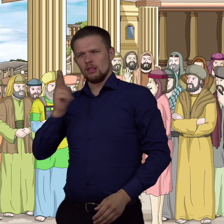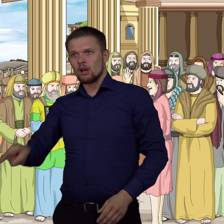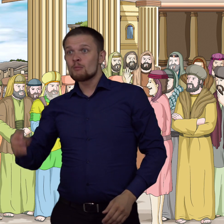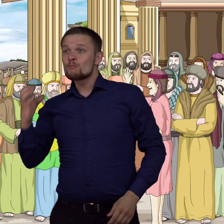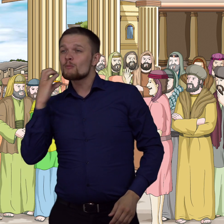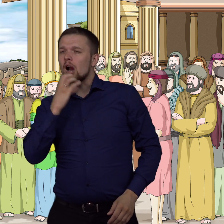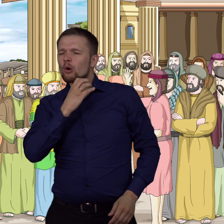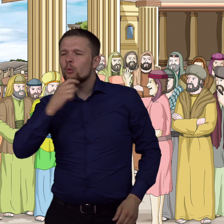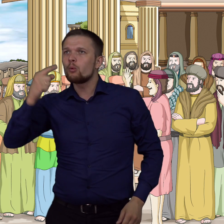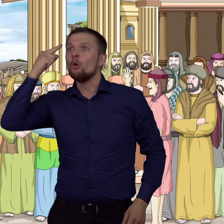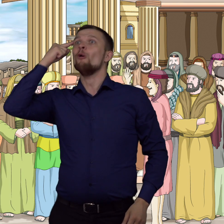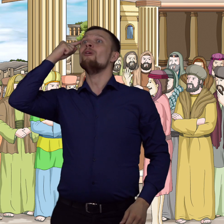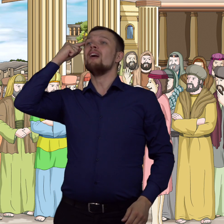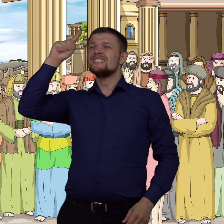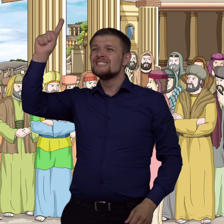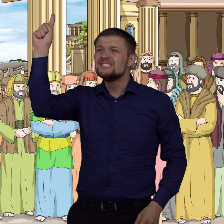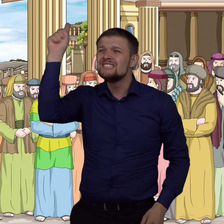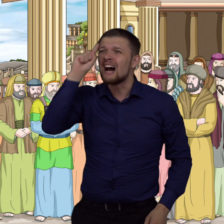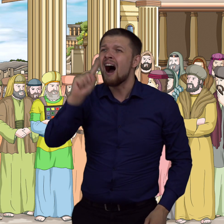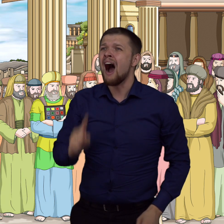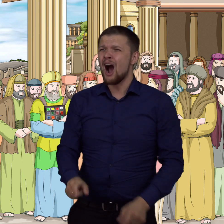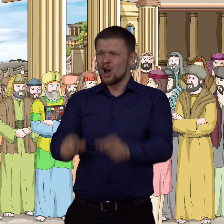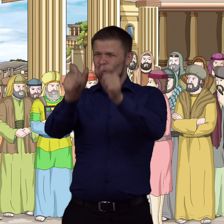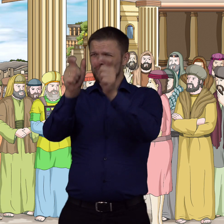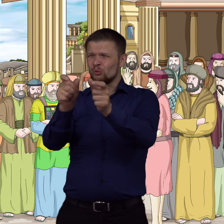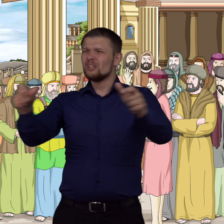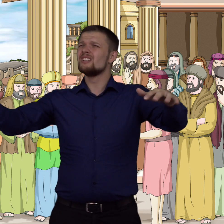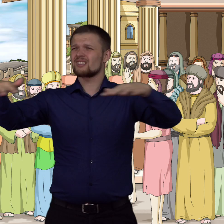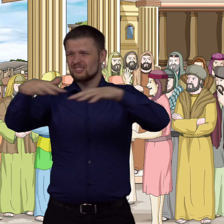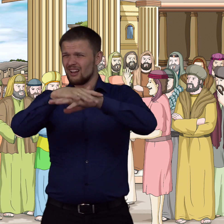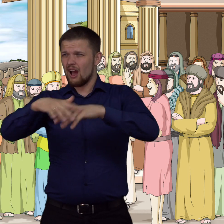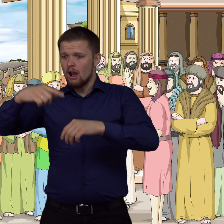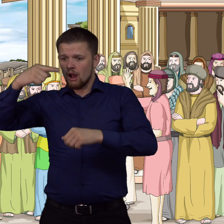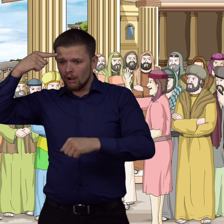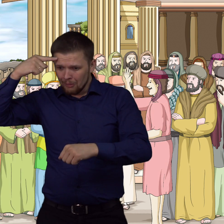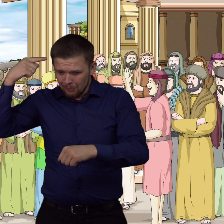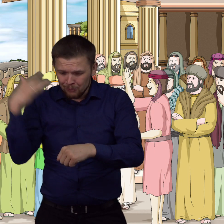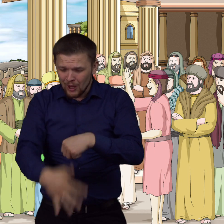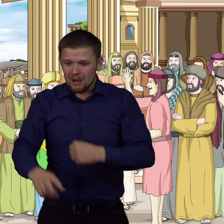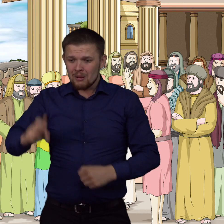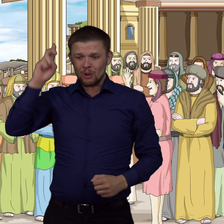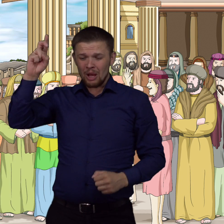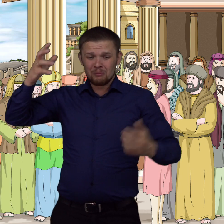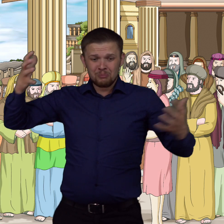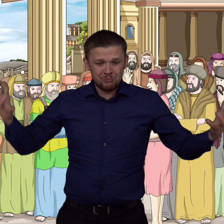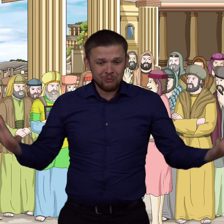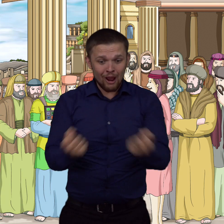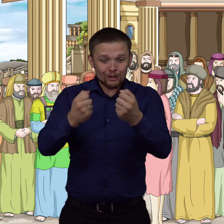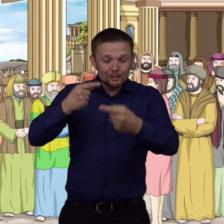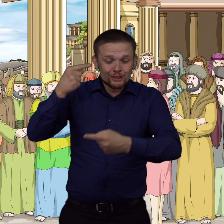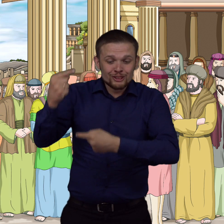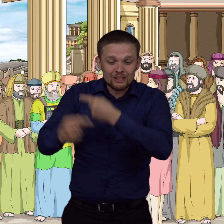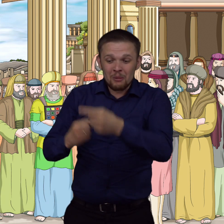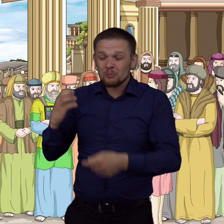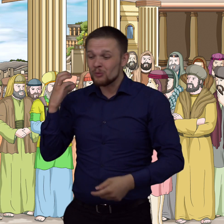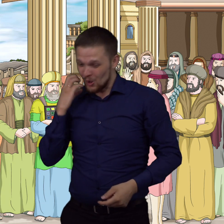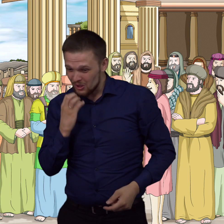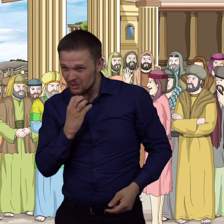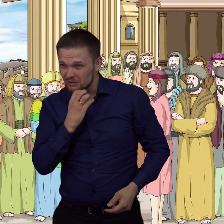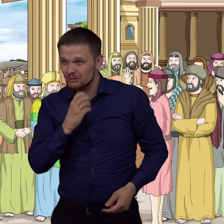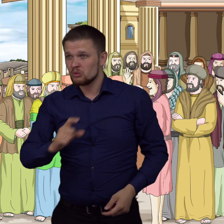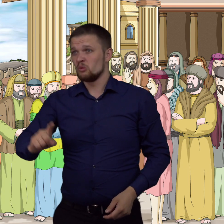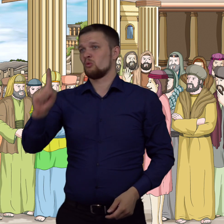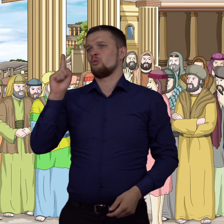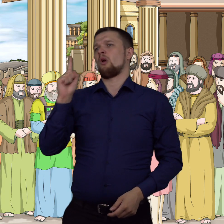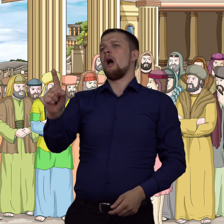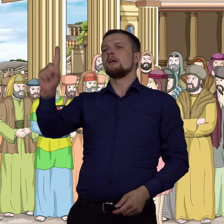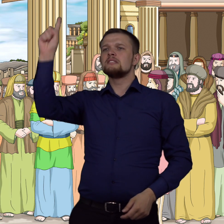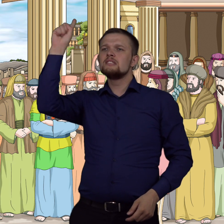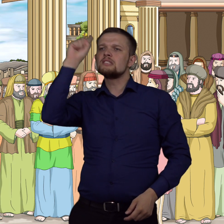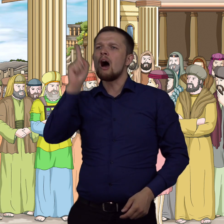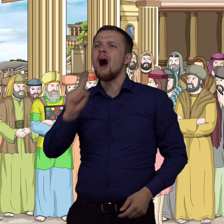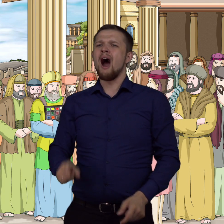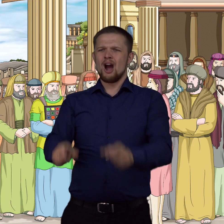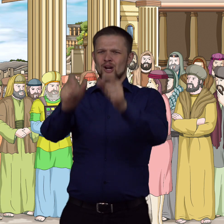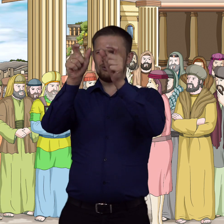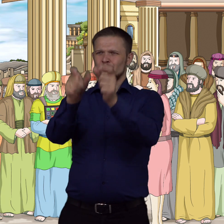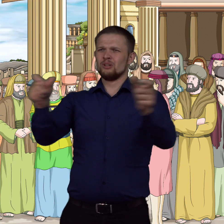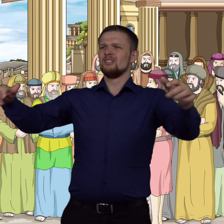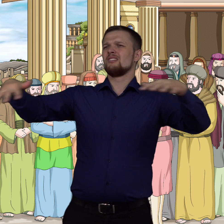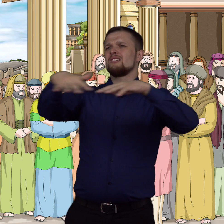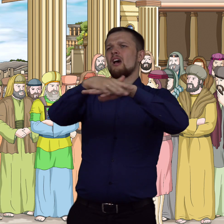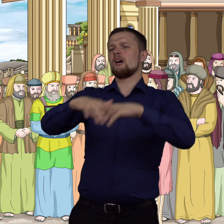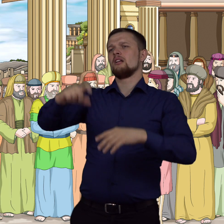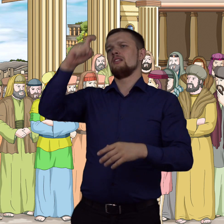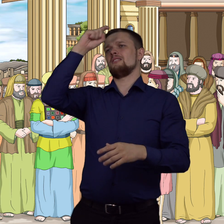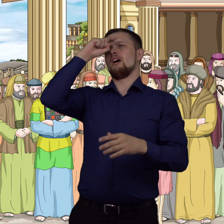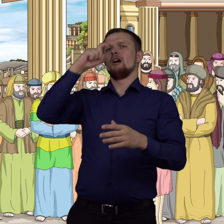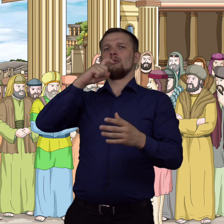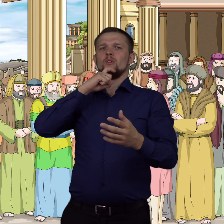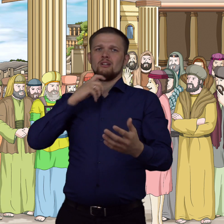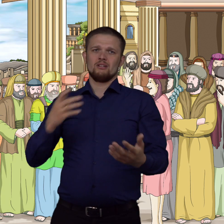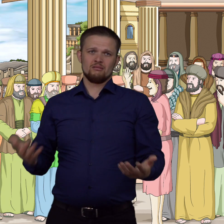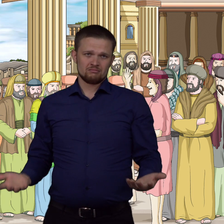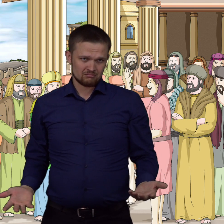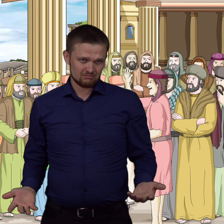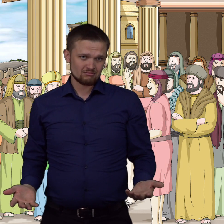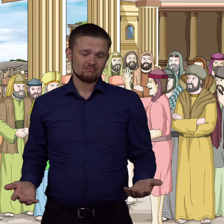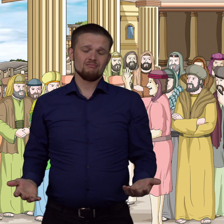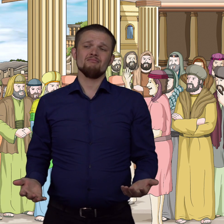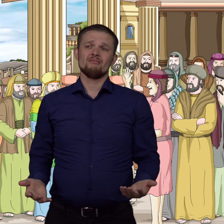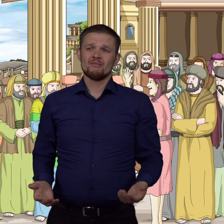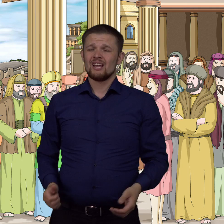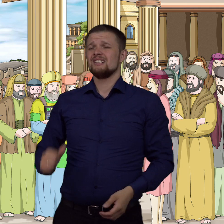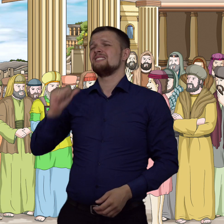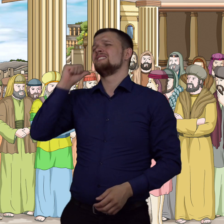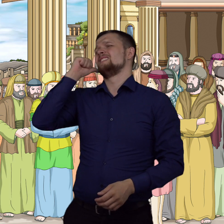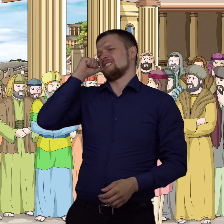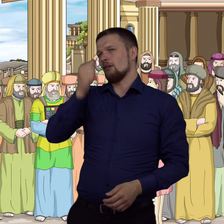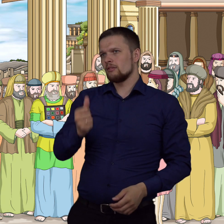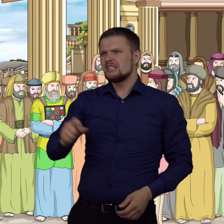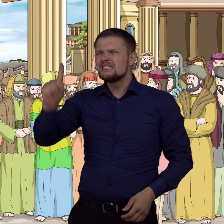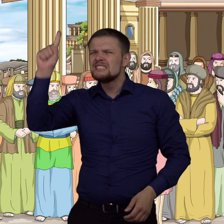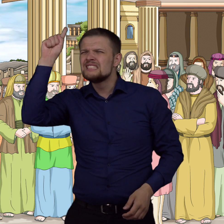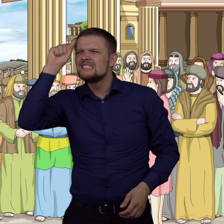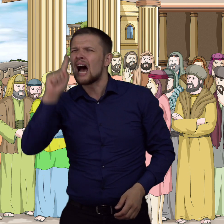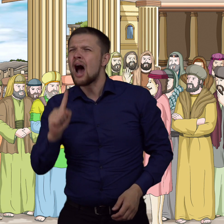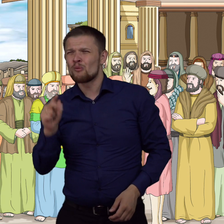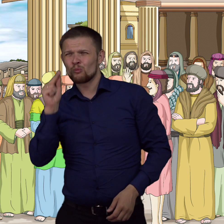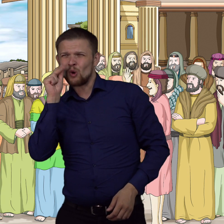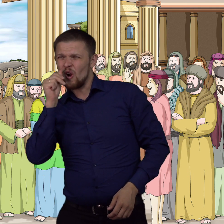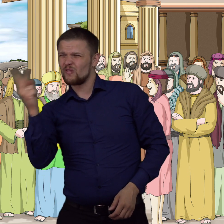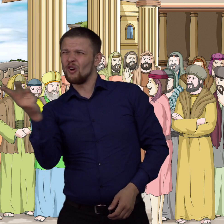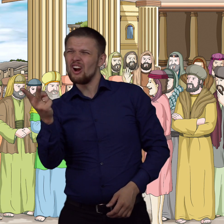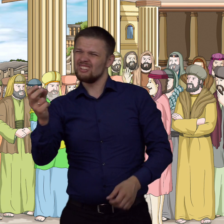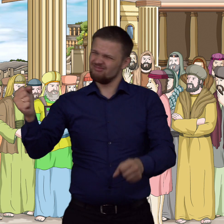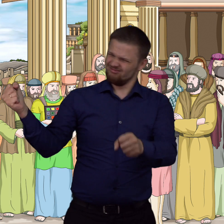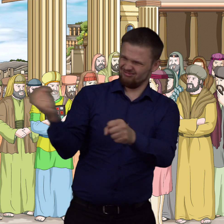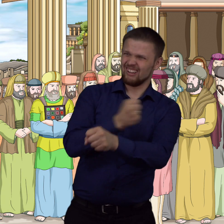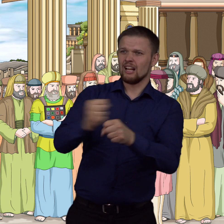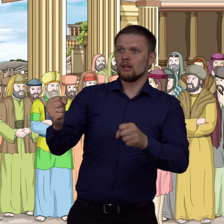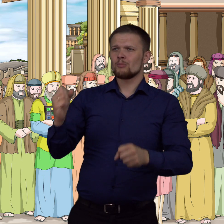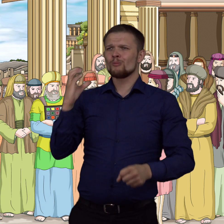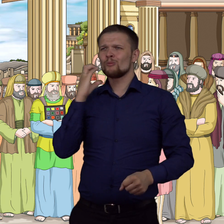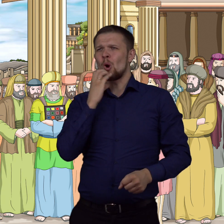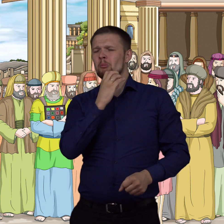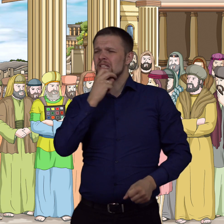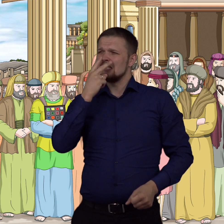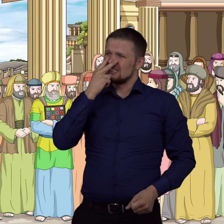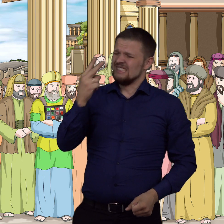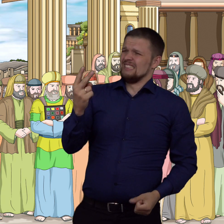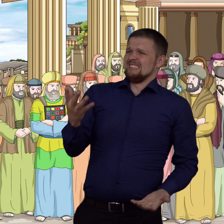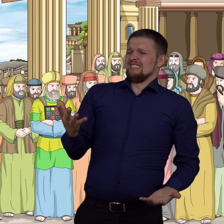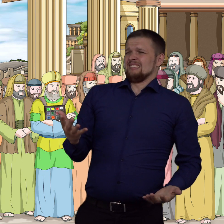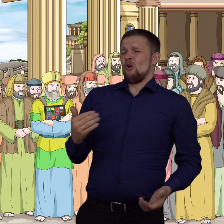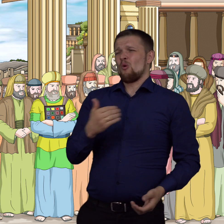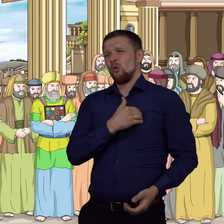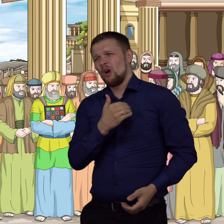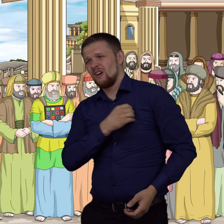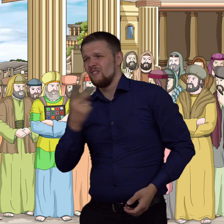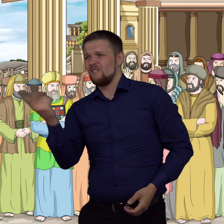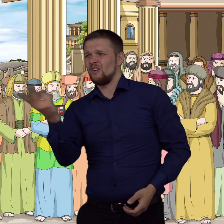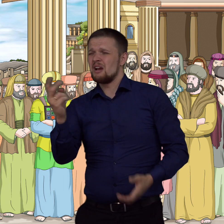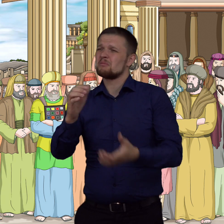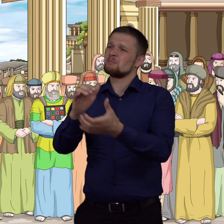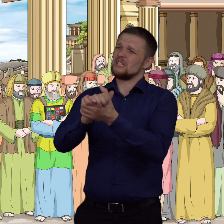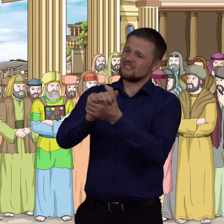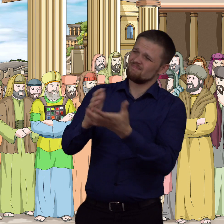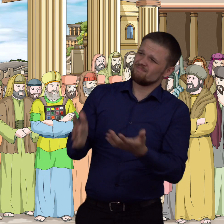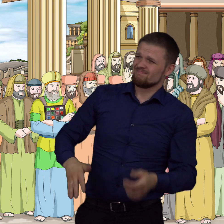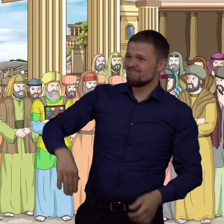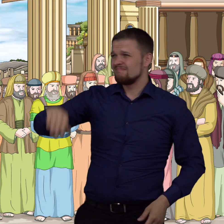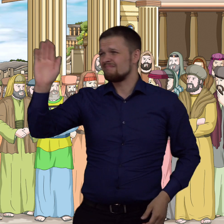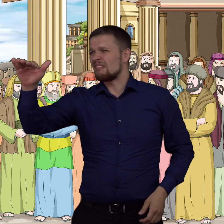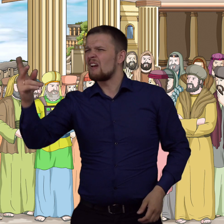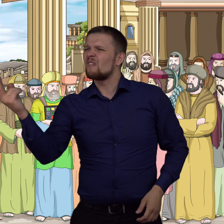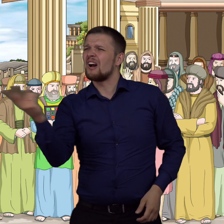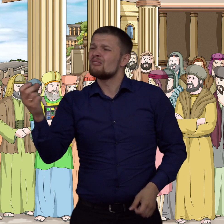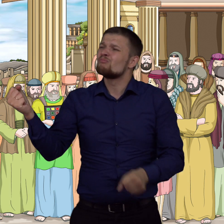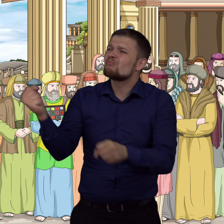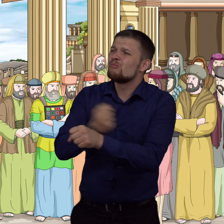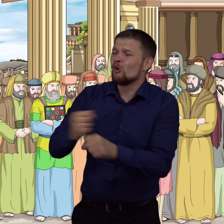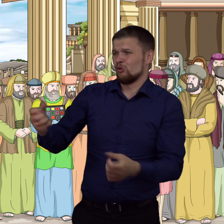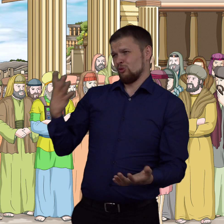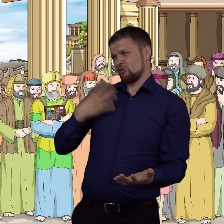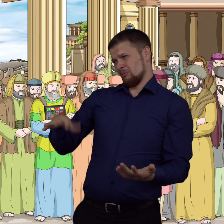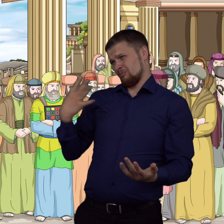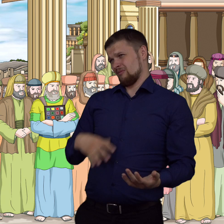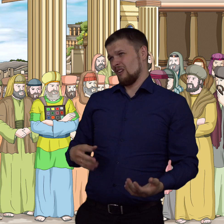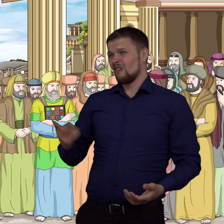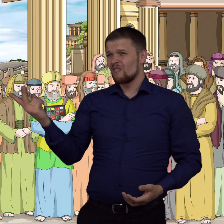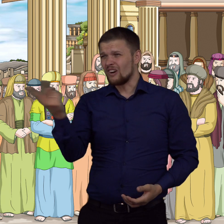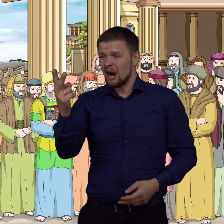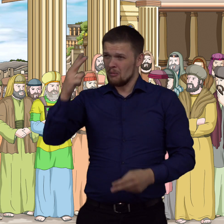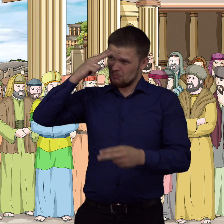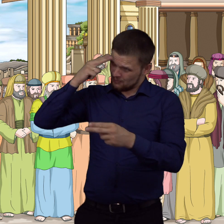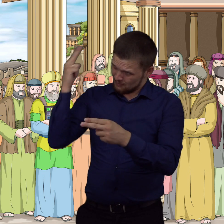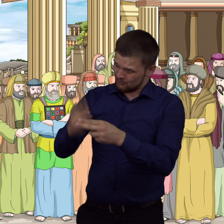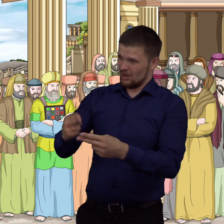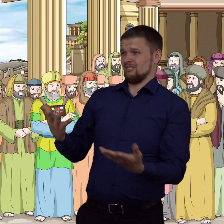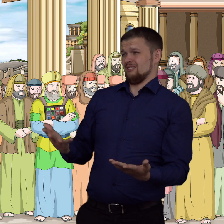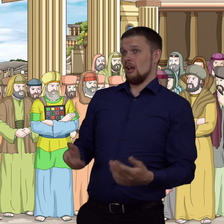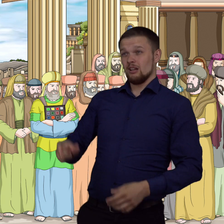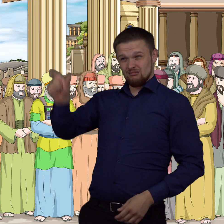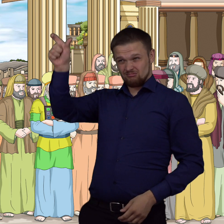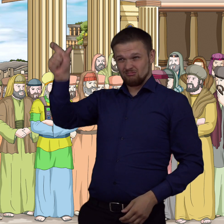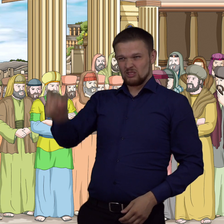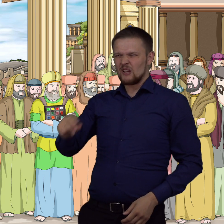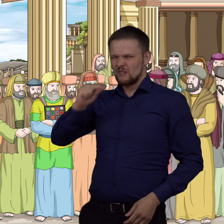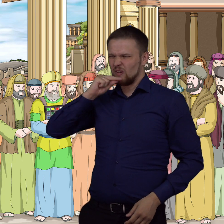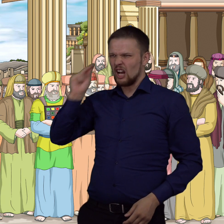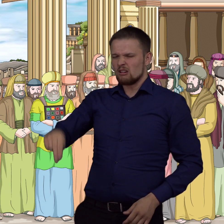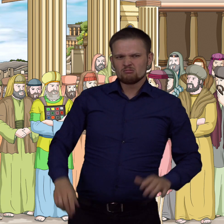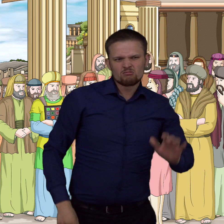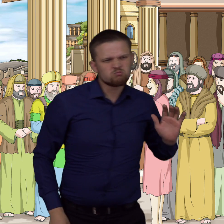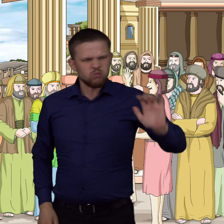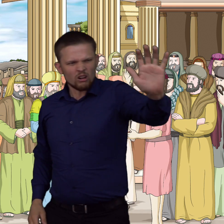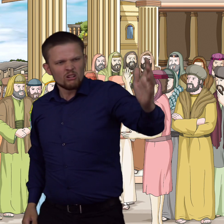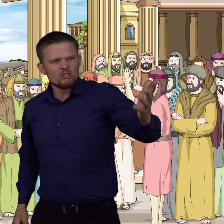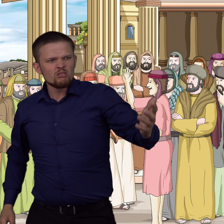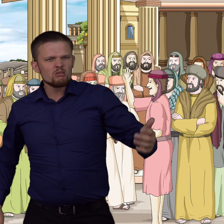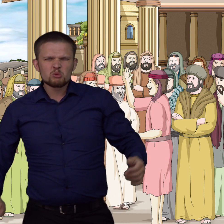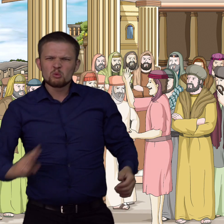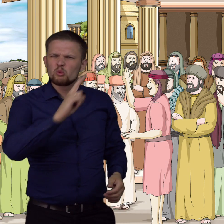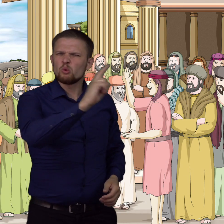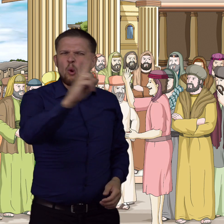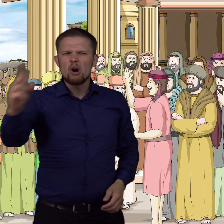He assumed his brothers would understand that God was using him to deliver them, but they did not. The next day he came upon two Israelites who were fighting, and he tried to reconcile them, saying, ‘Men, you are brothers.